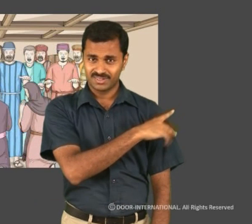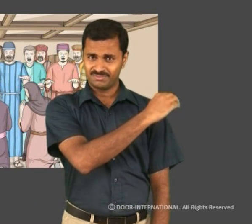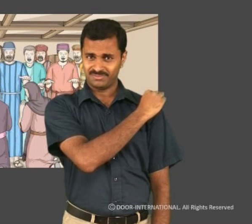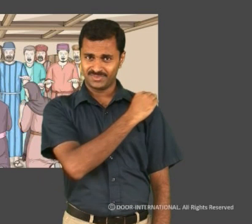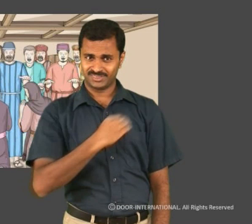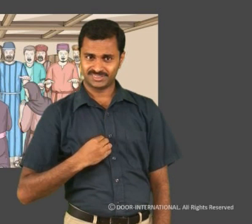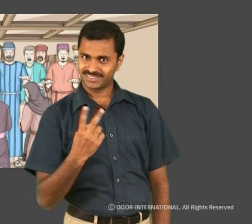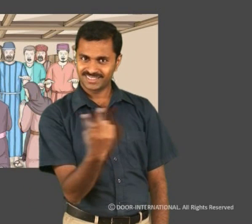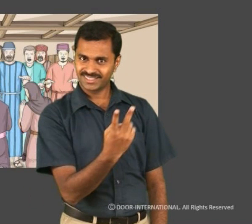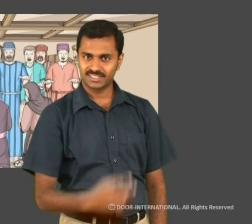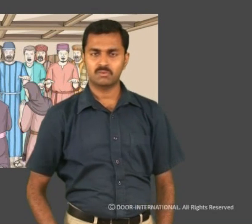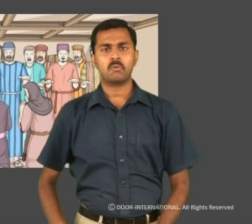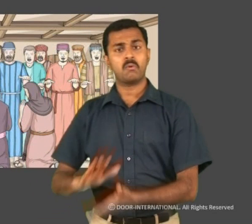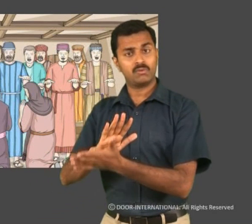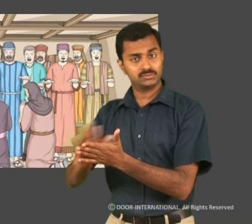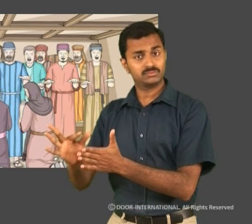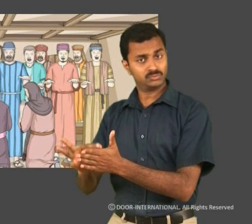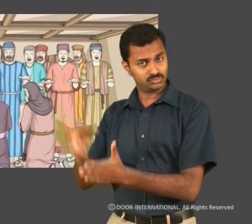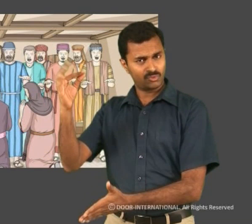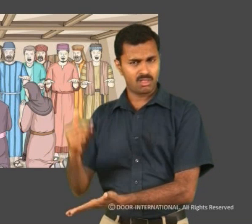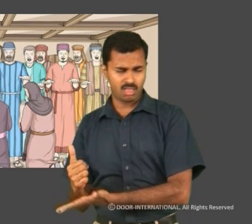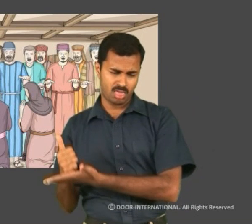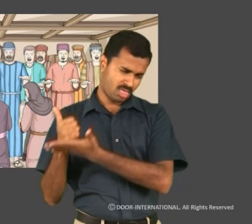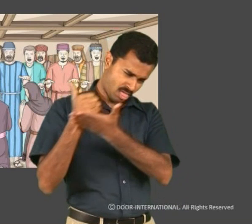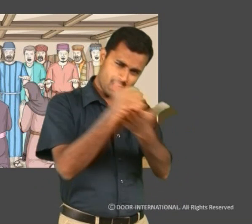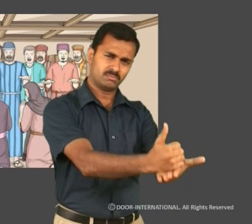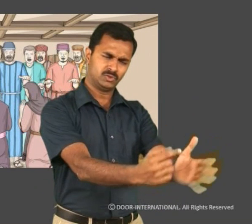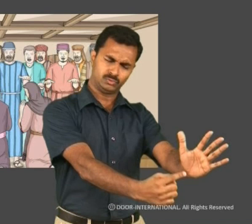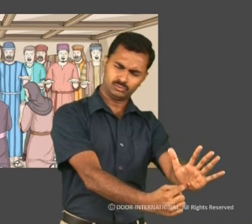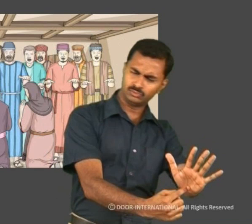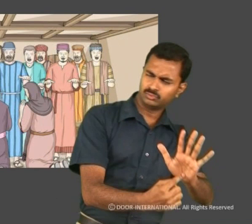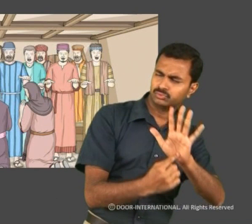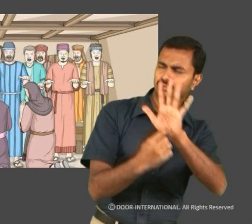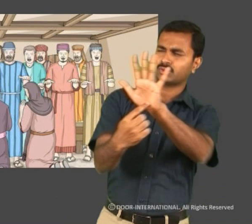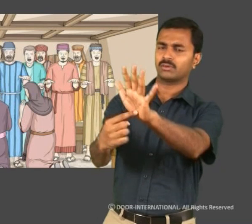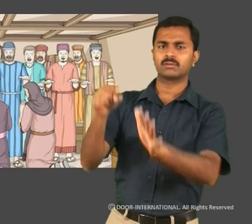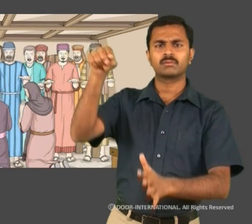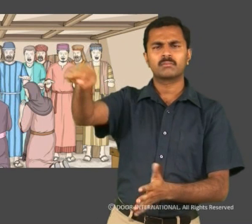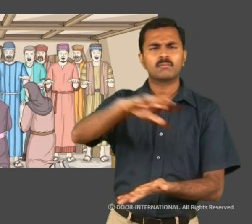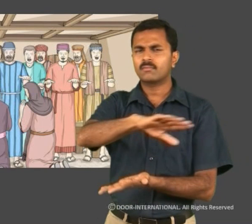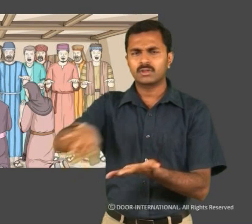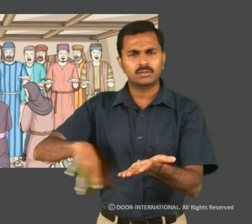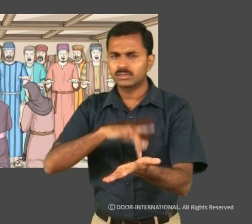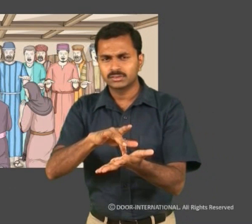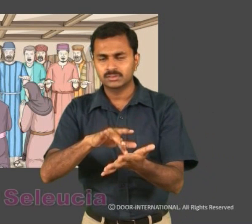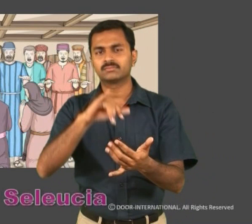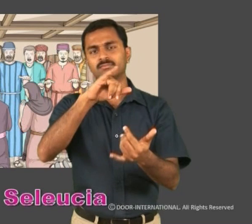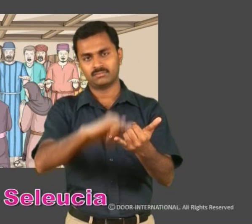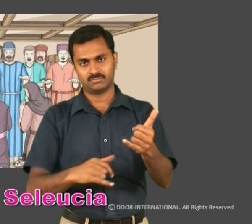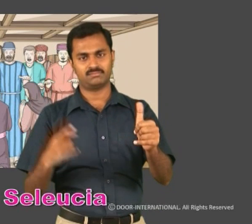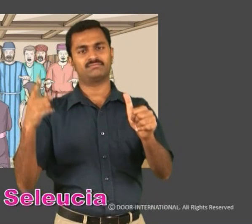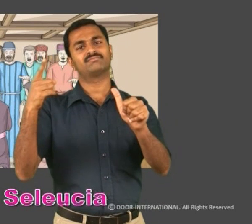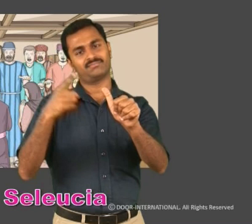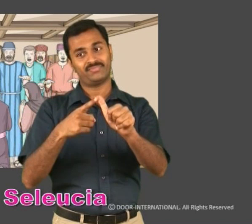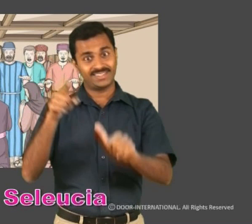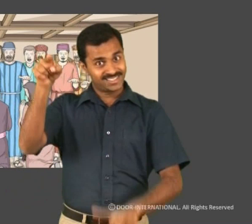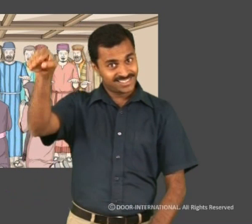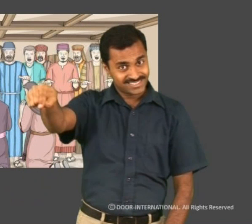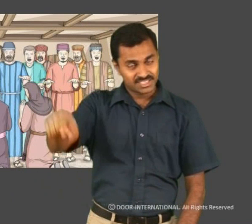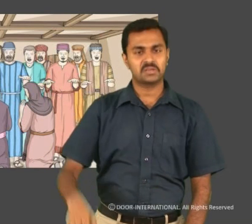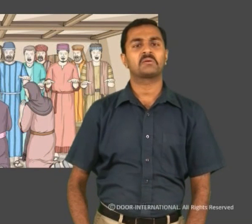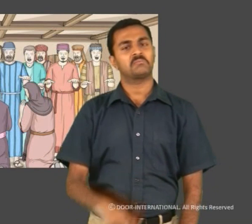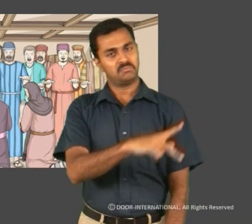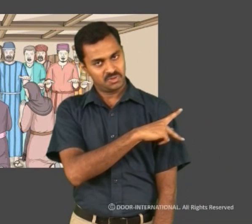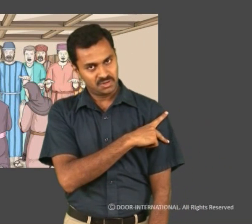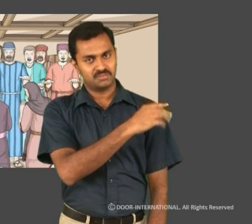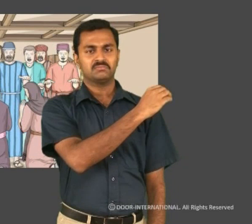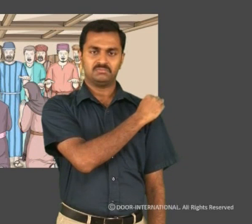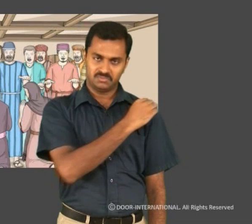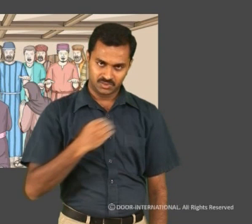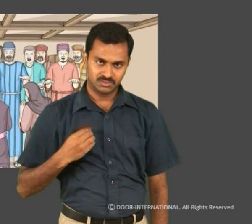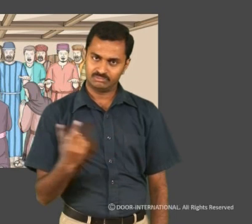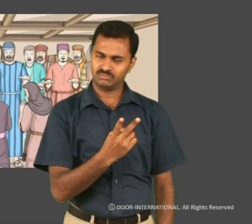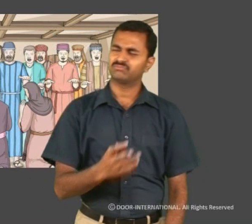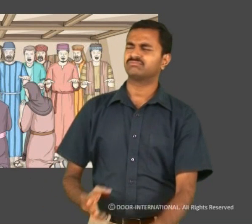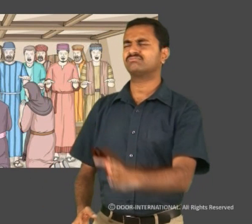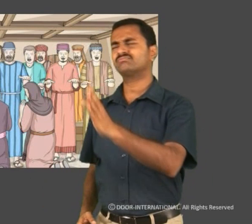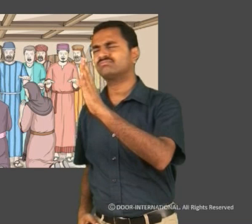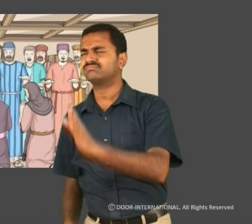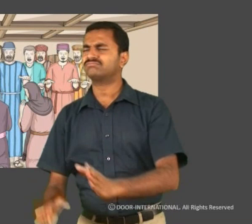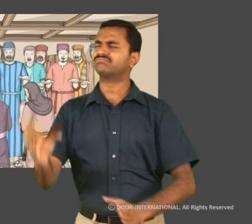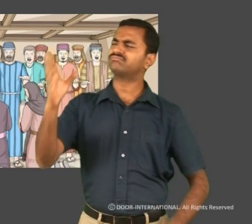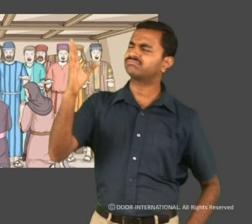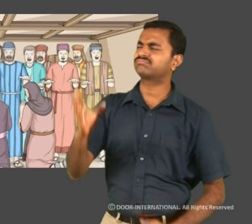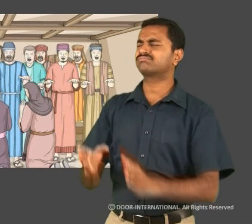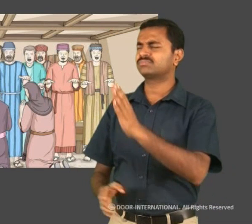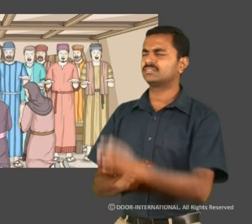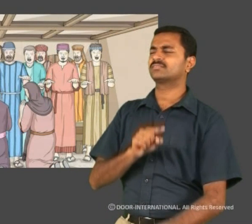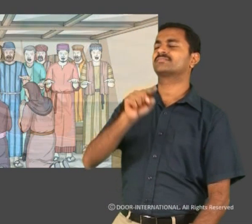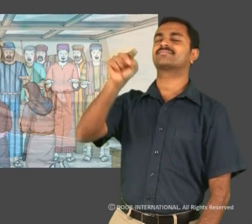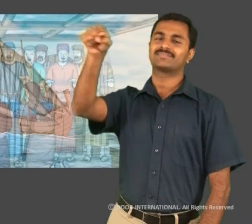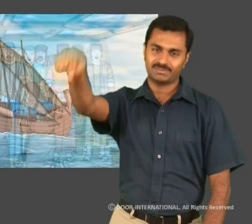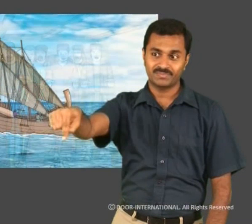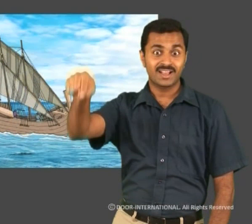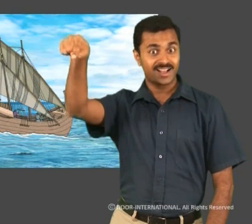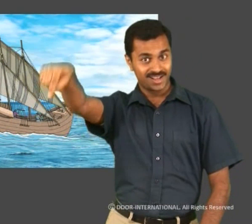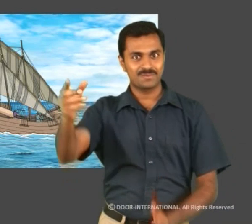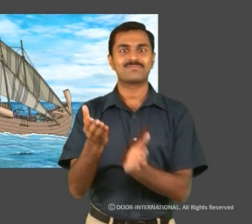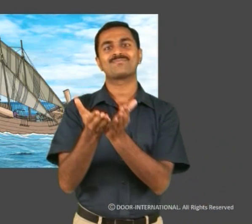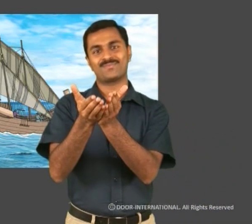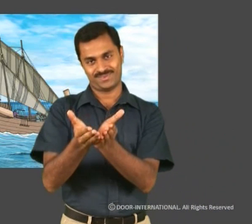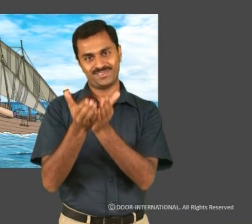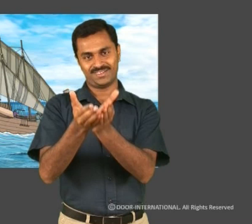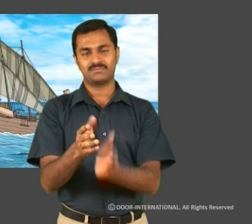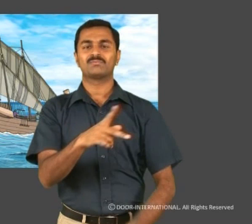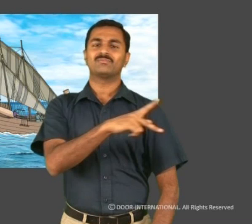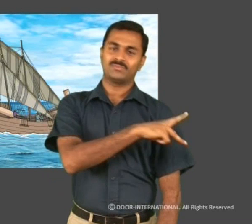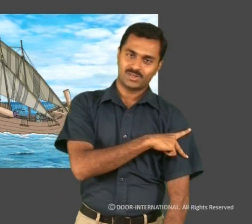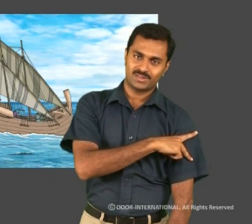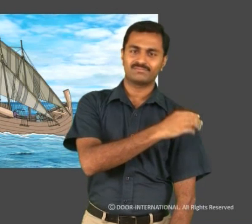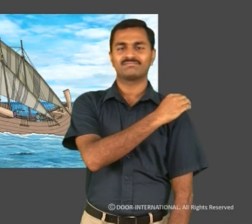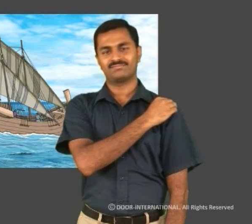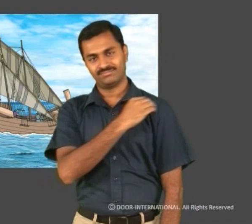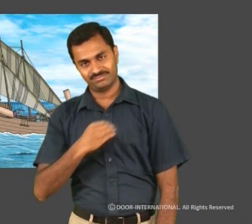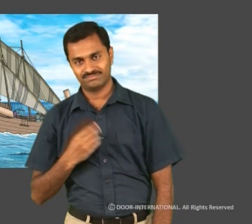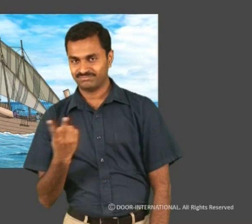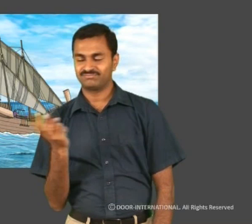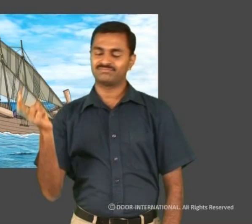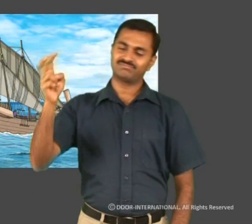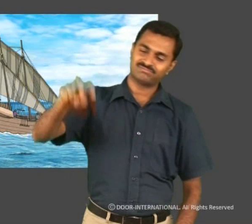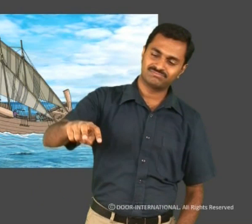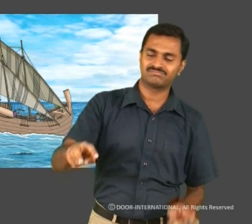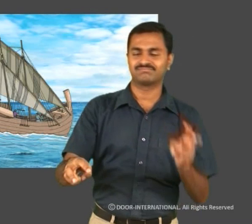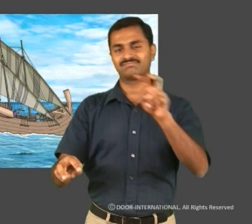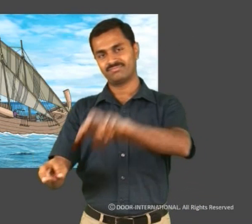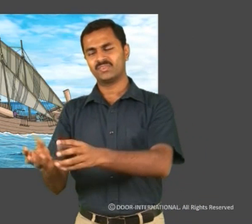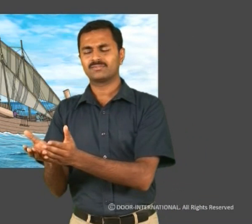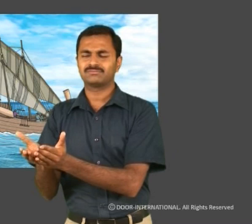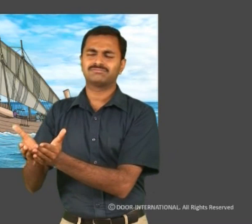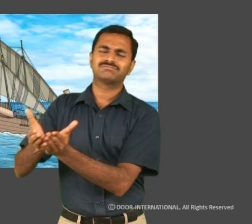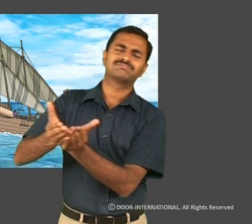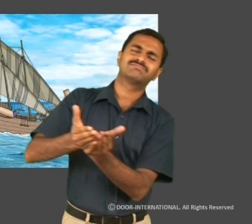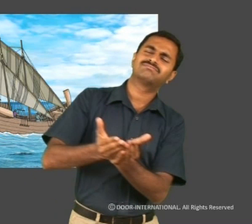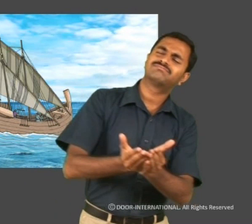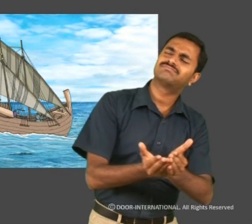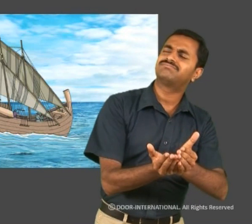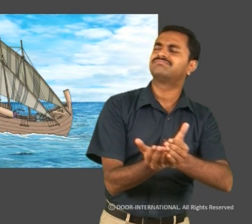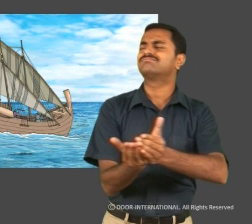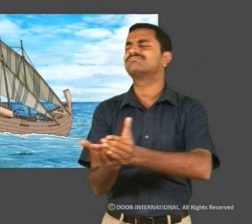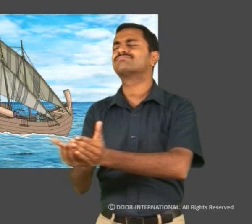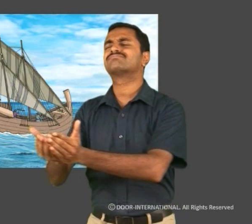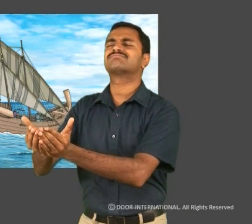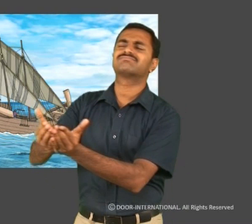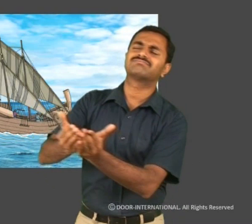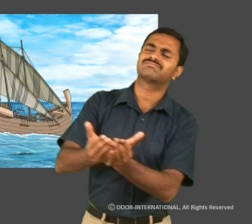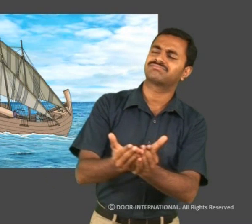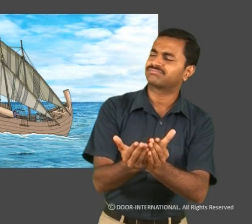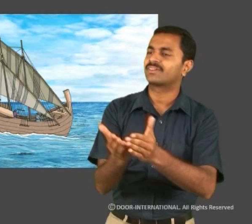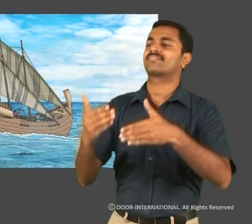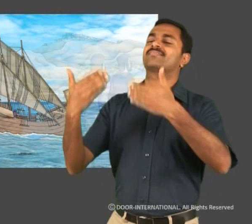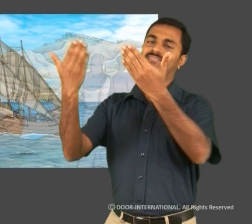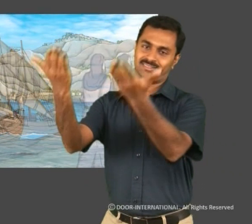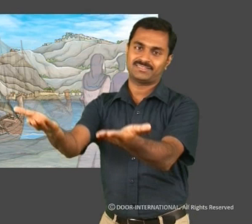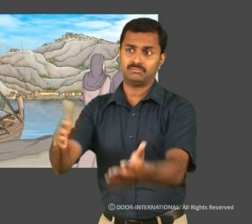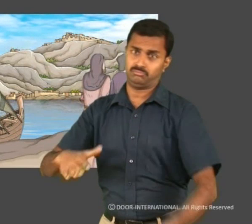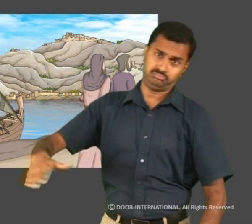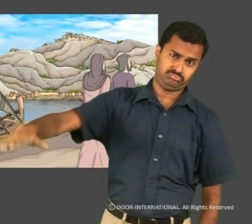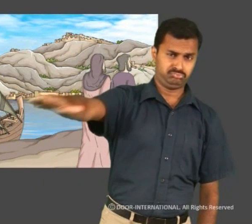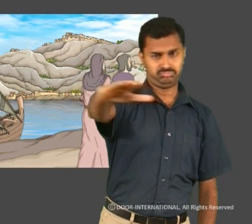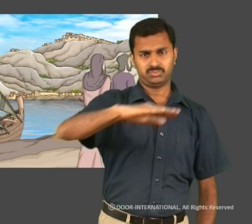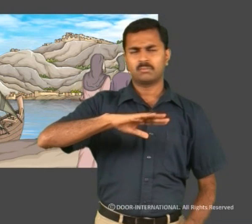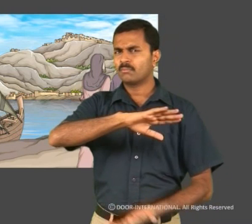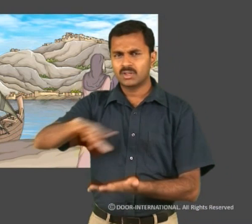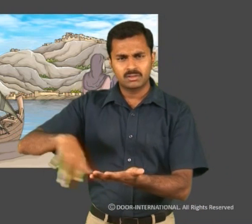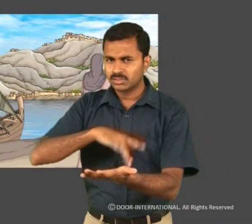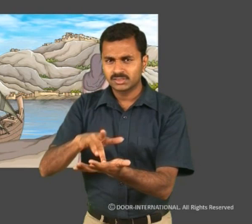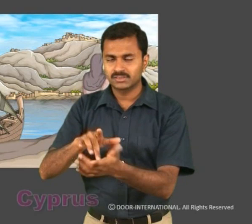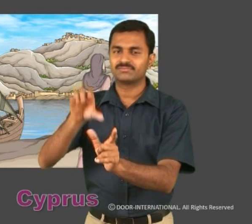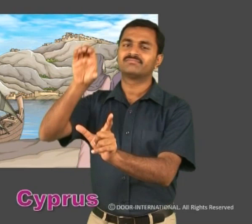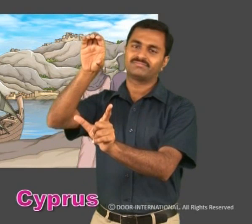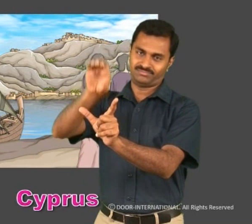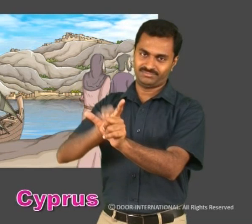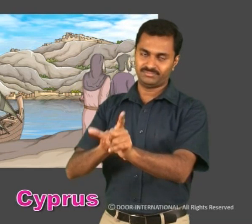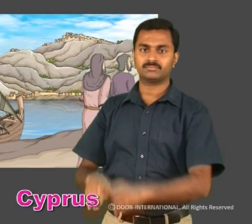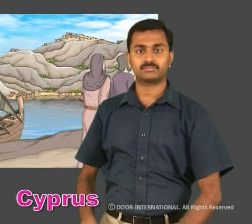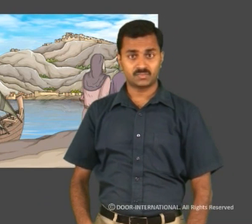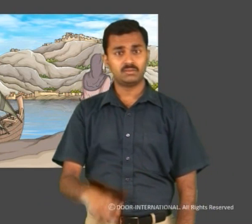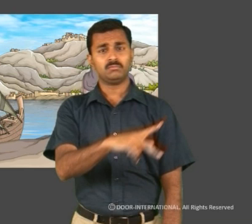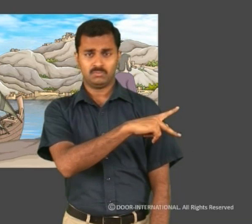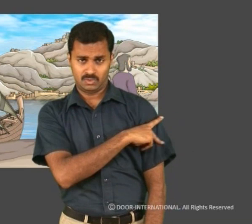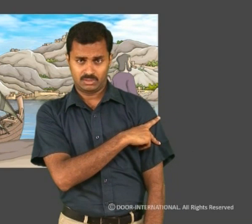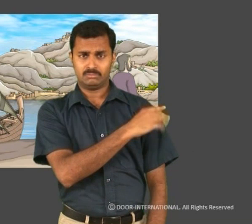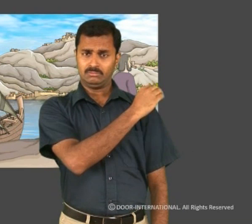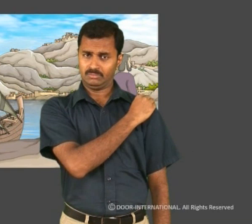So Barnabas and Saul, sent forth by the Holy Spirit, went down to Seleucia and sailed from there to Cyprus.